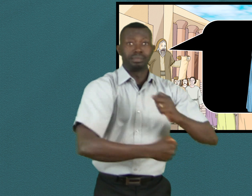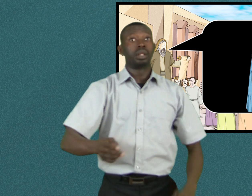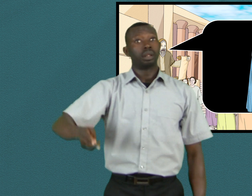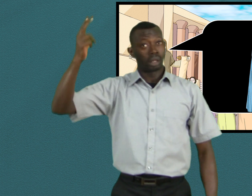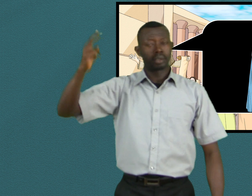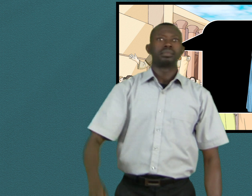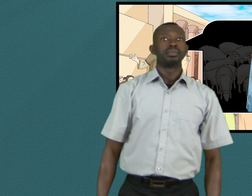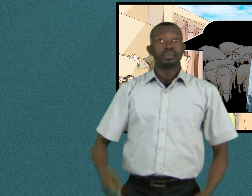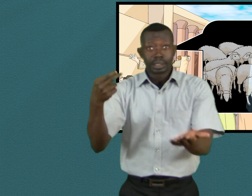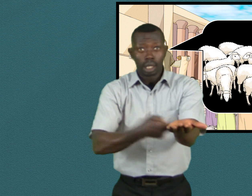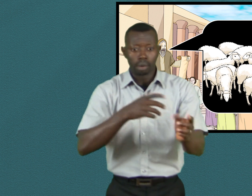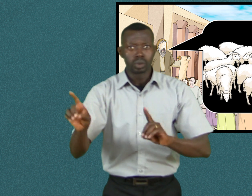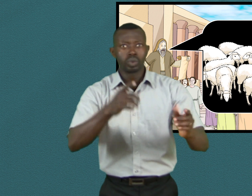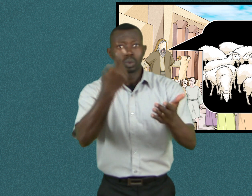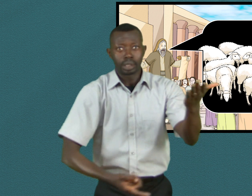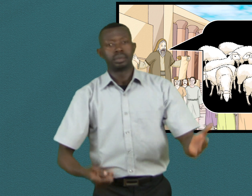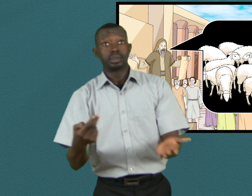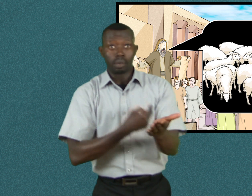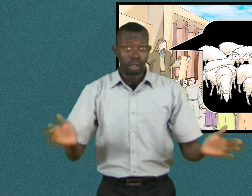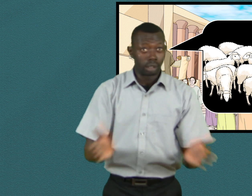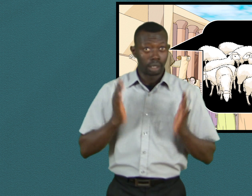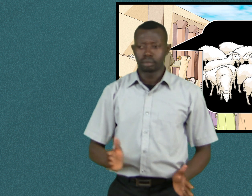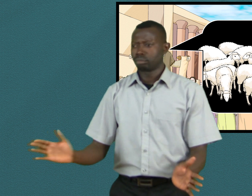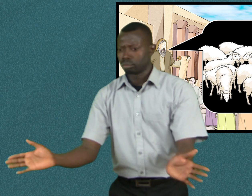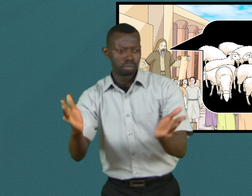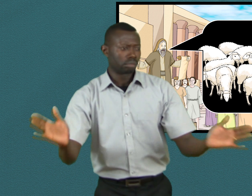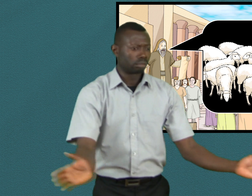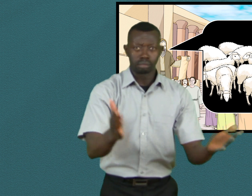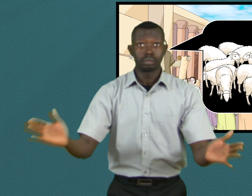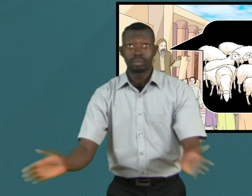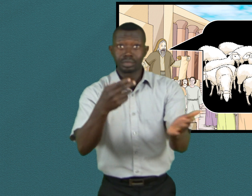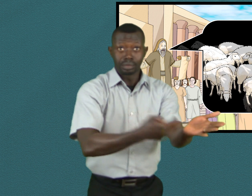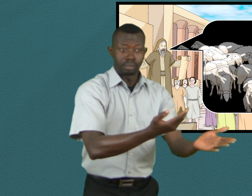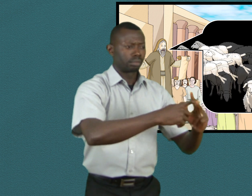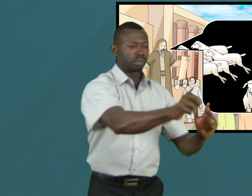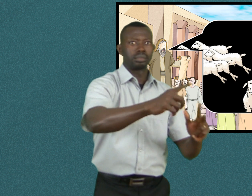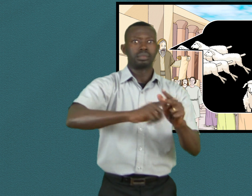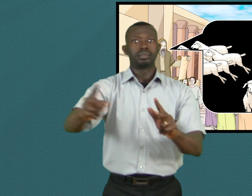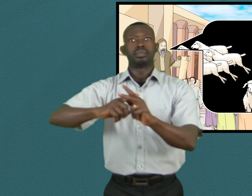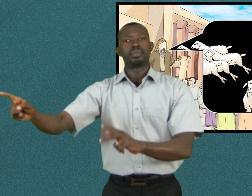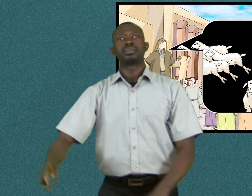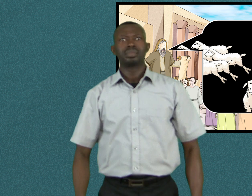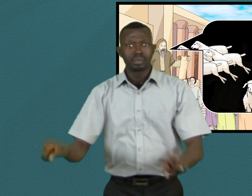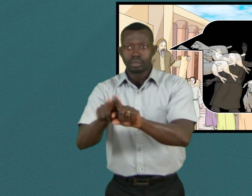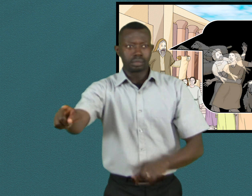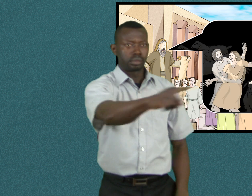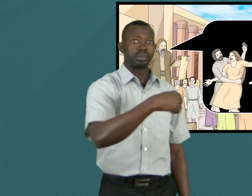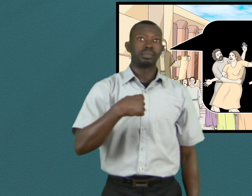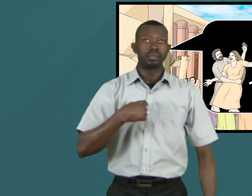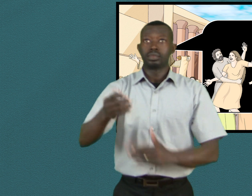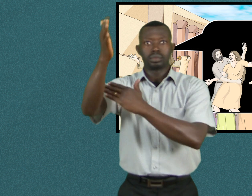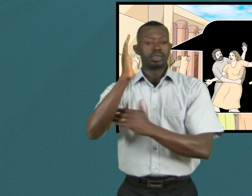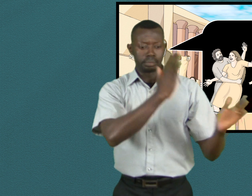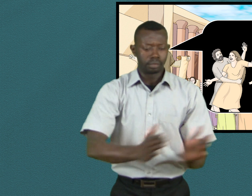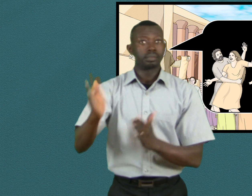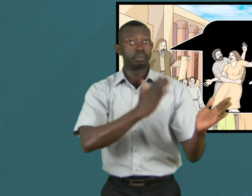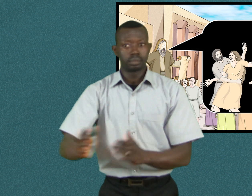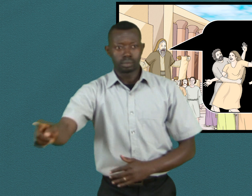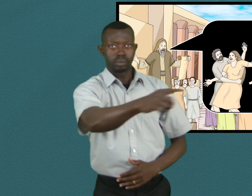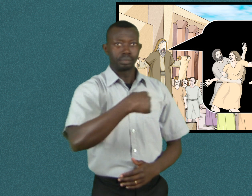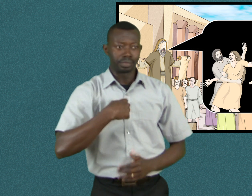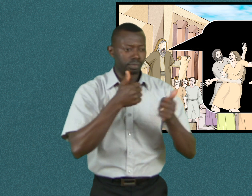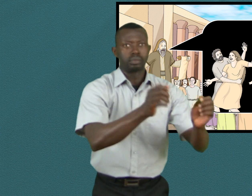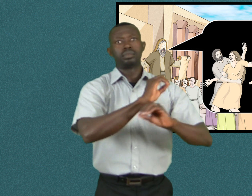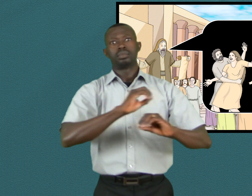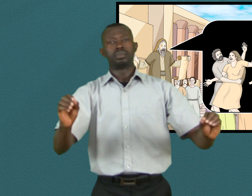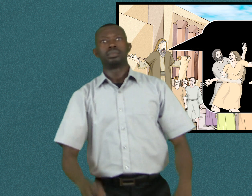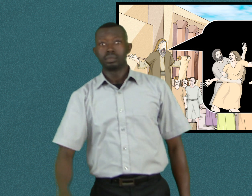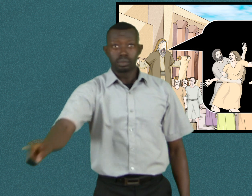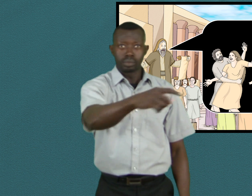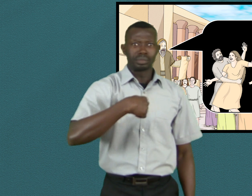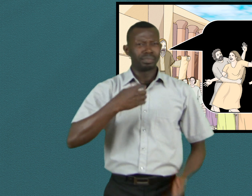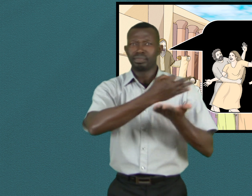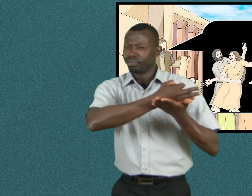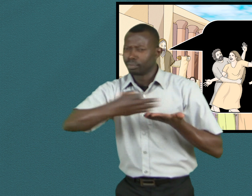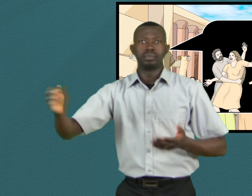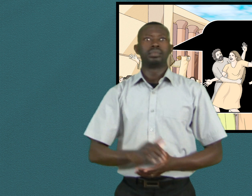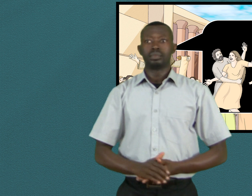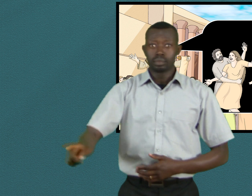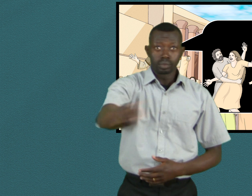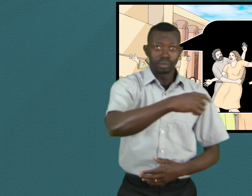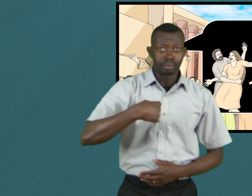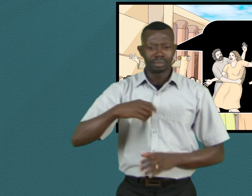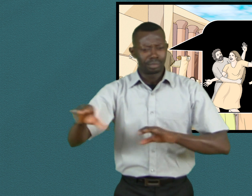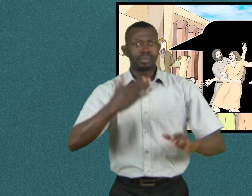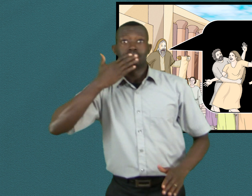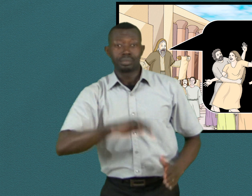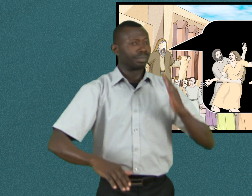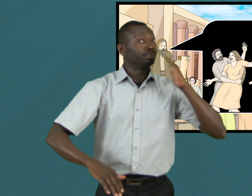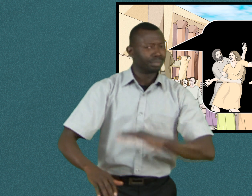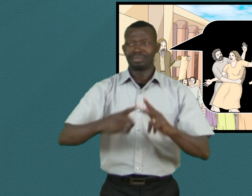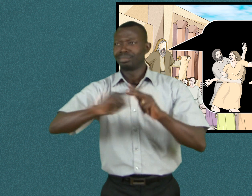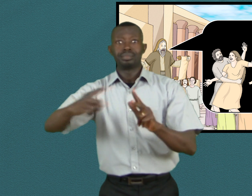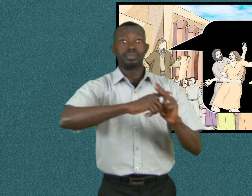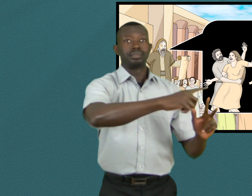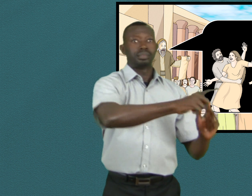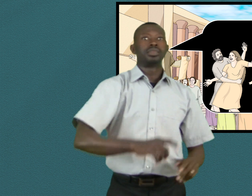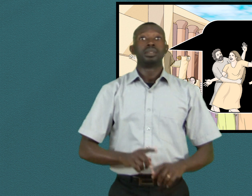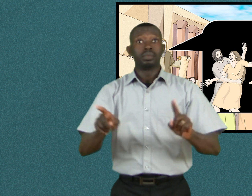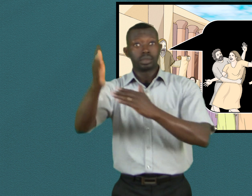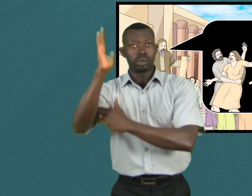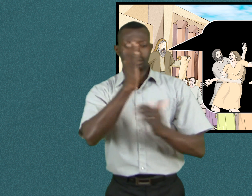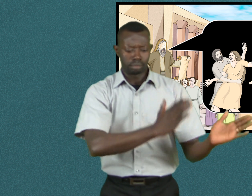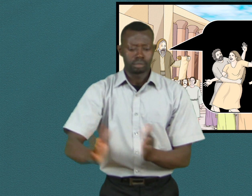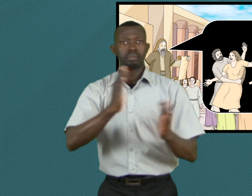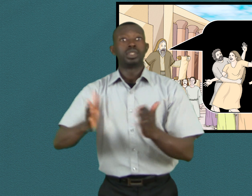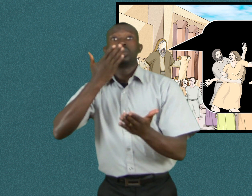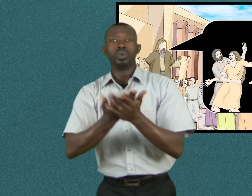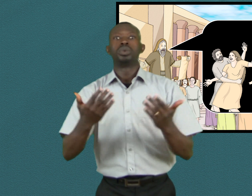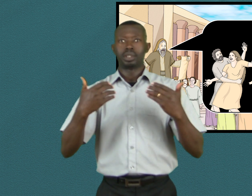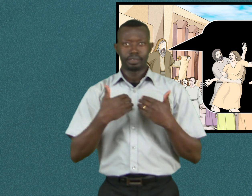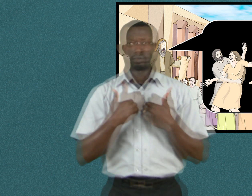We all like sheep have gone astray, each one has turned to his own way;